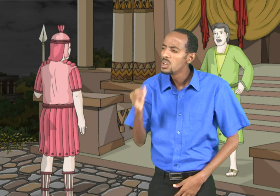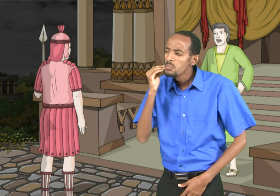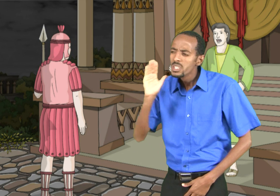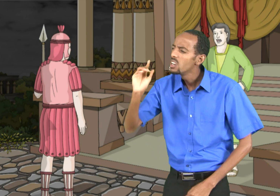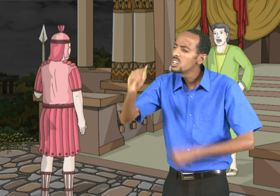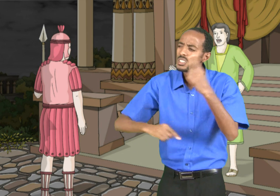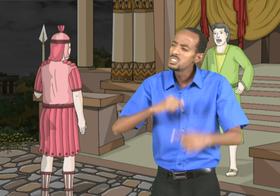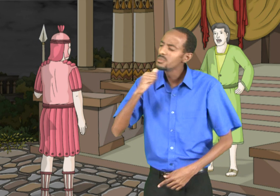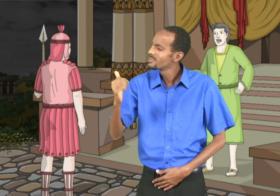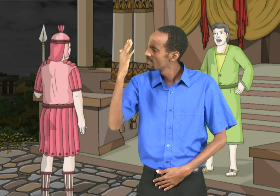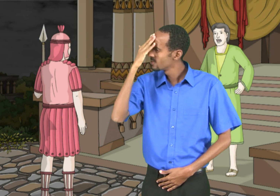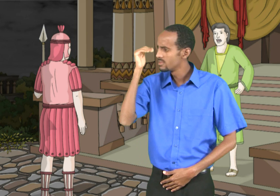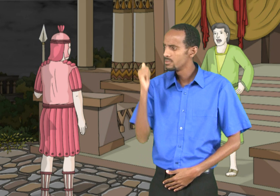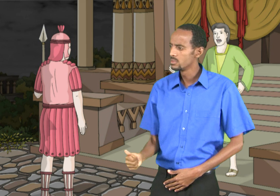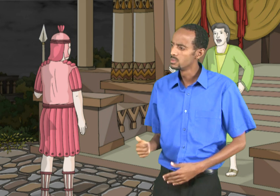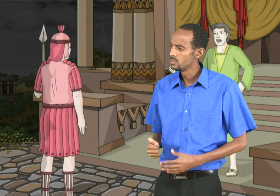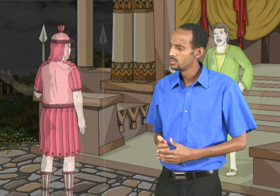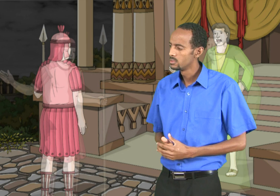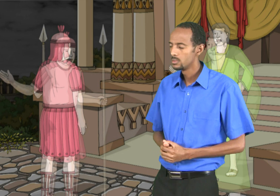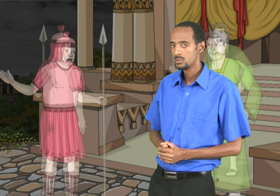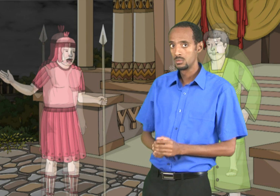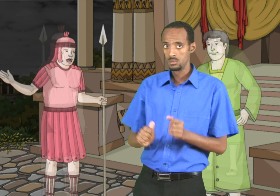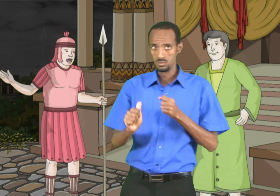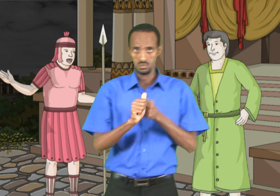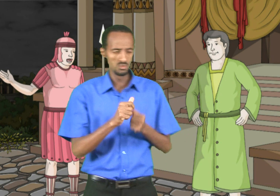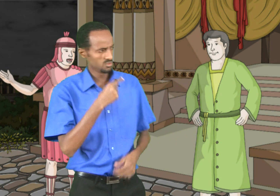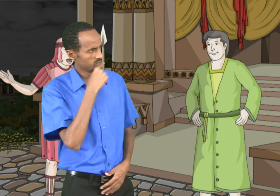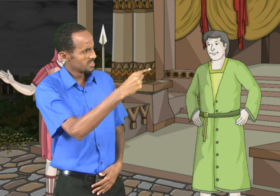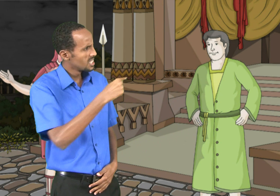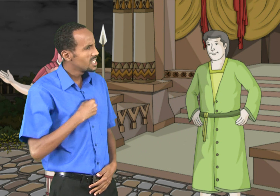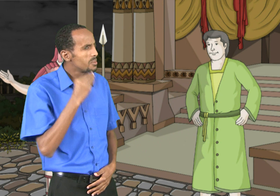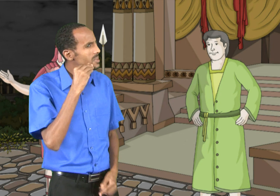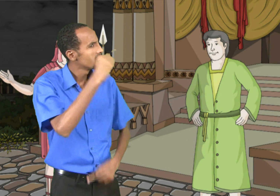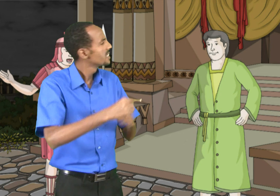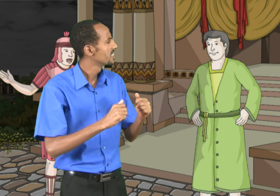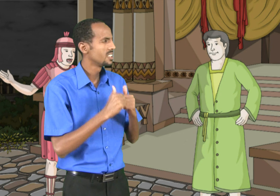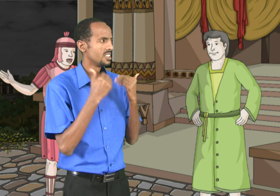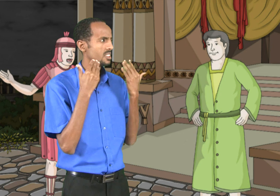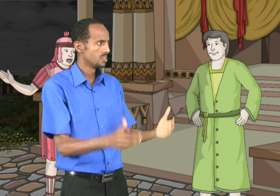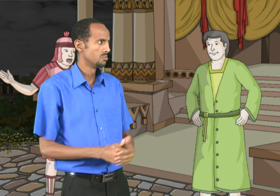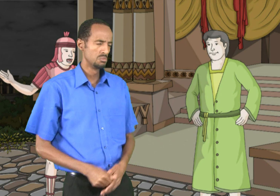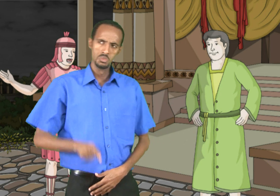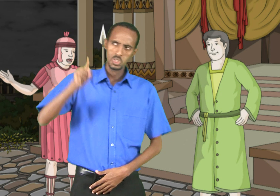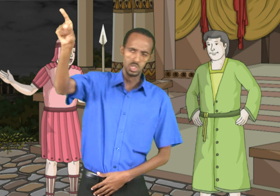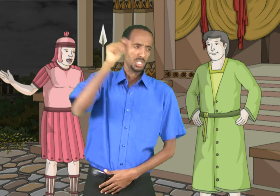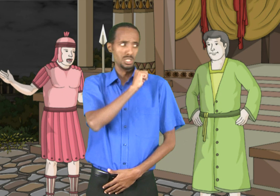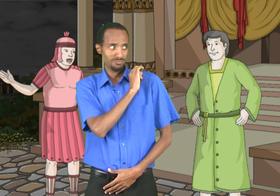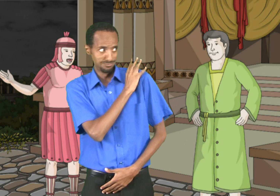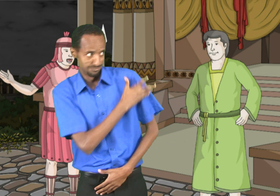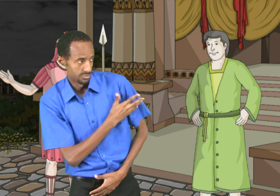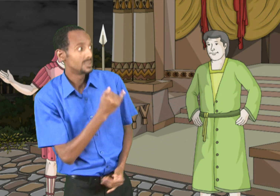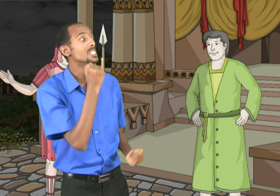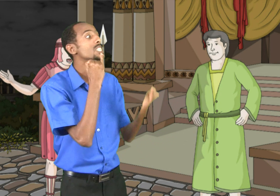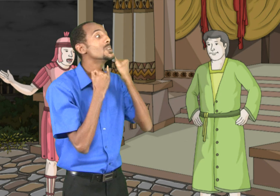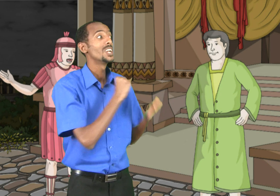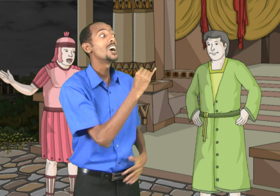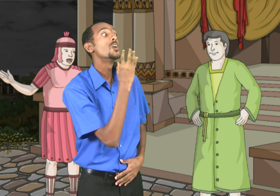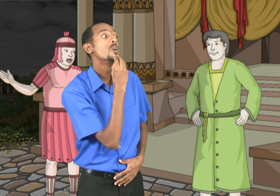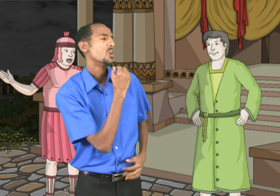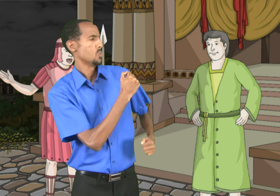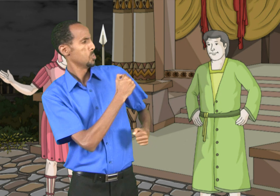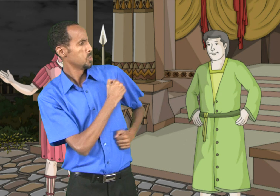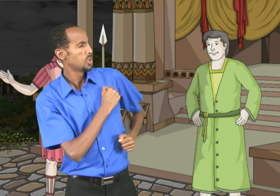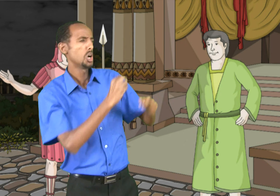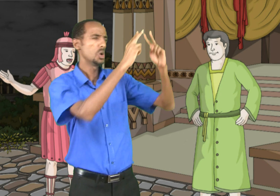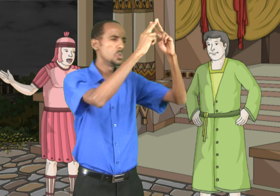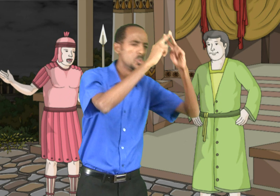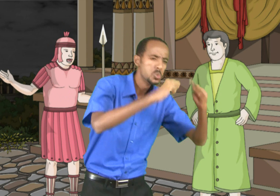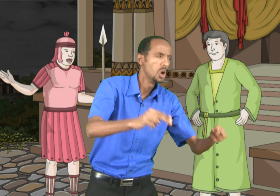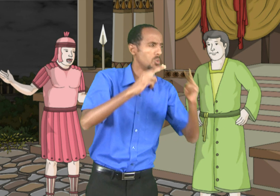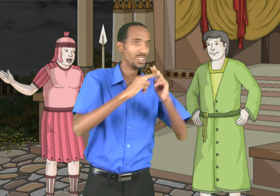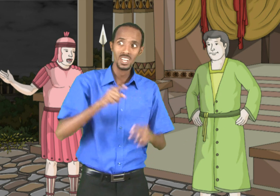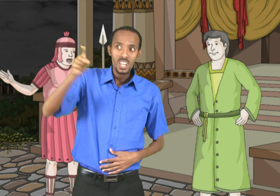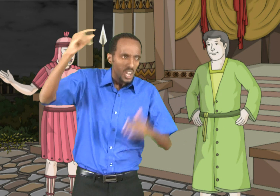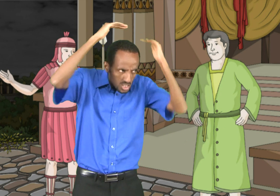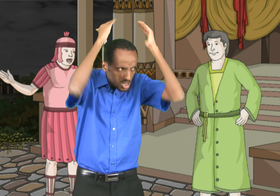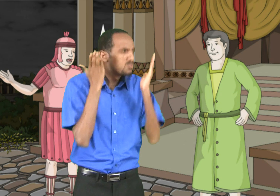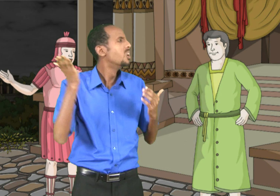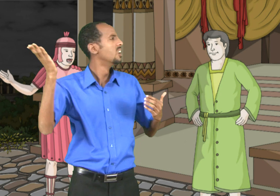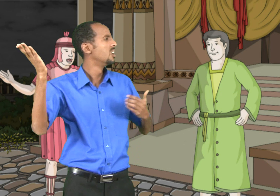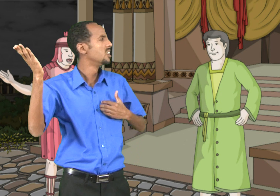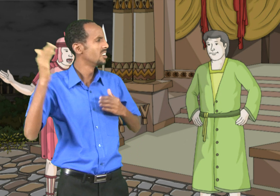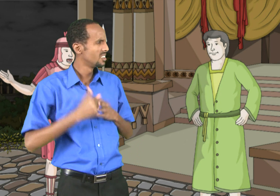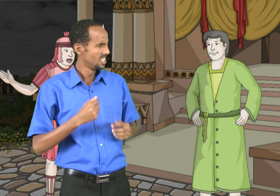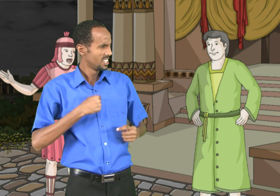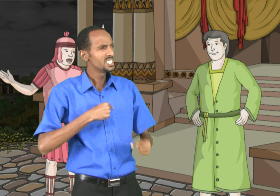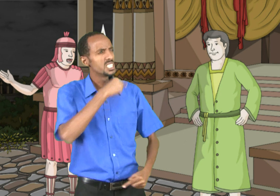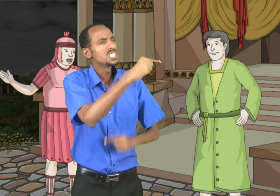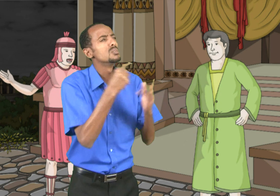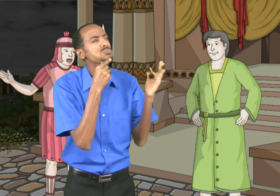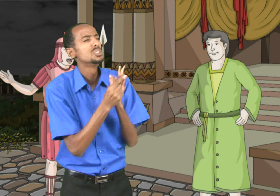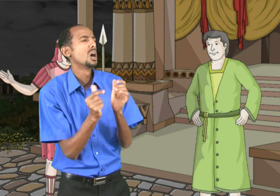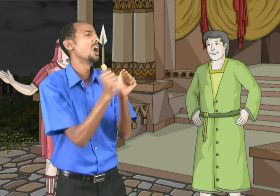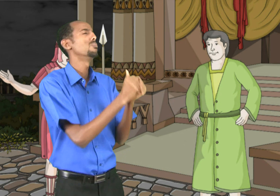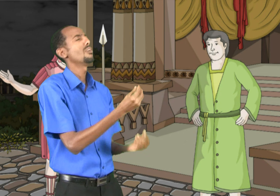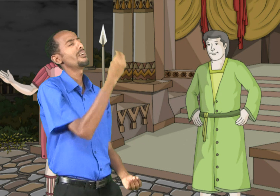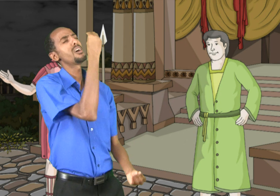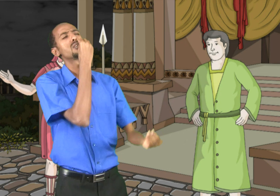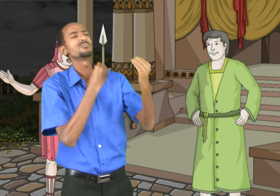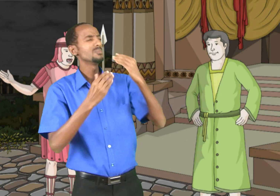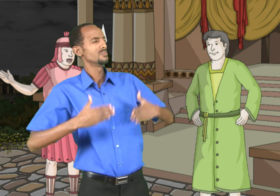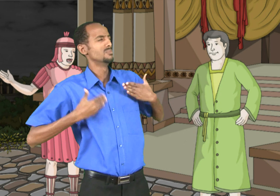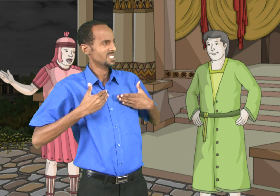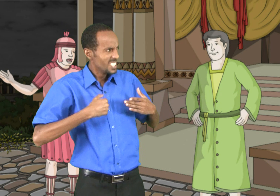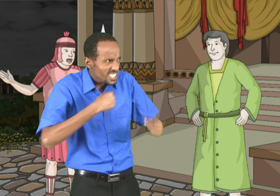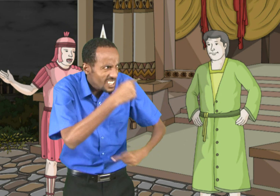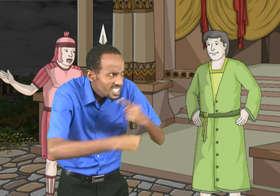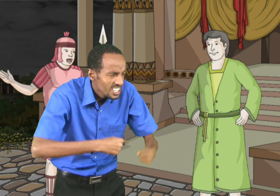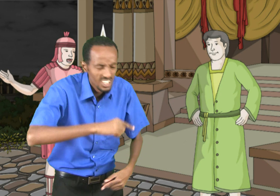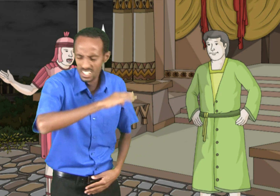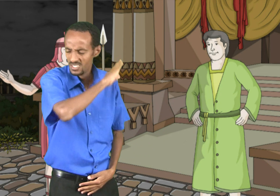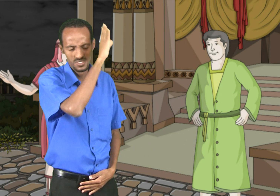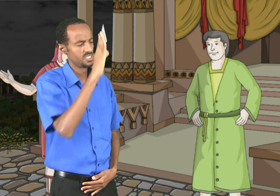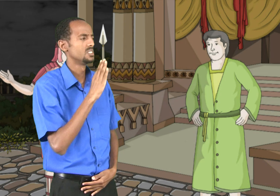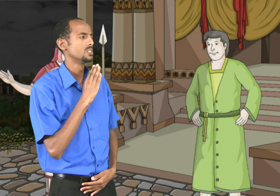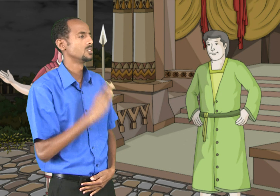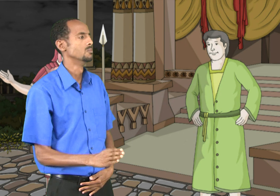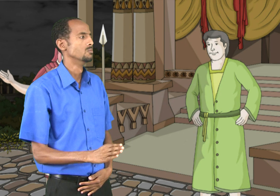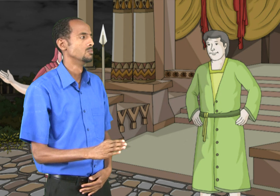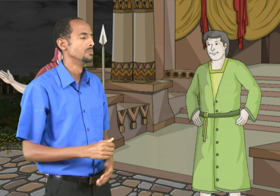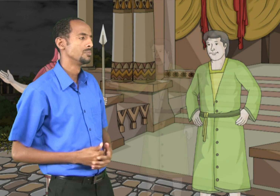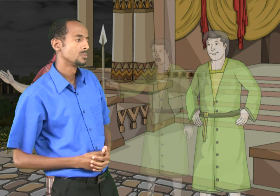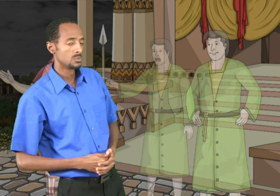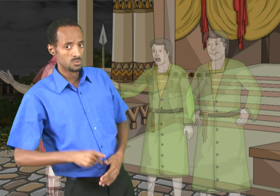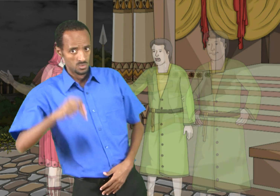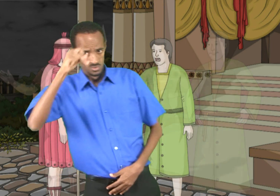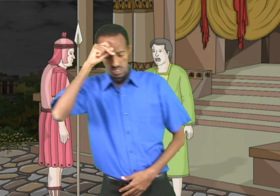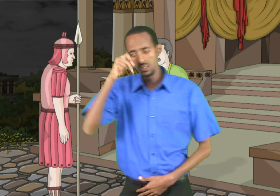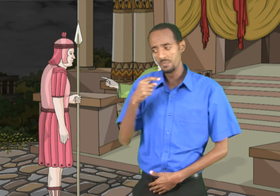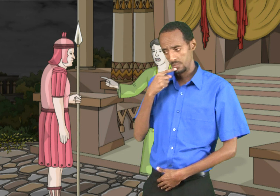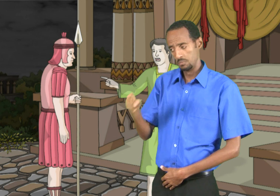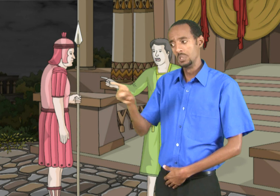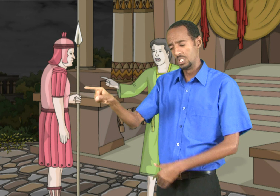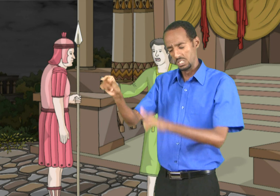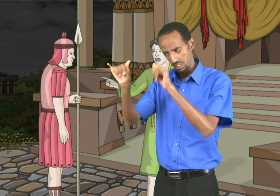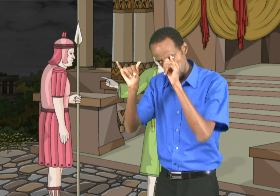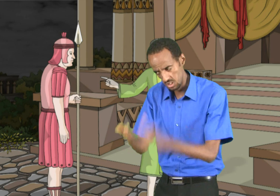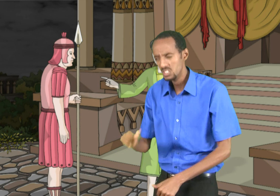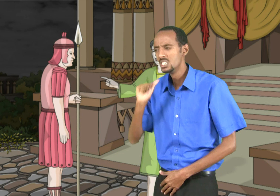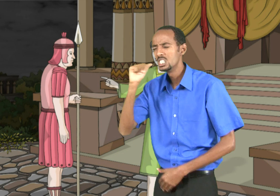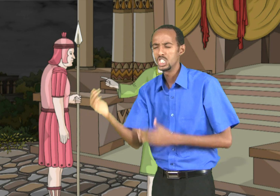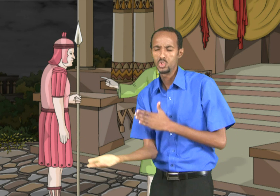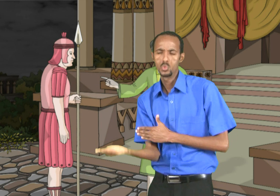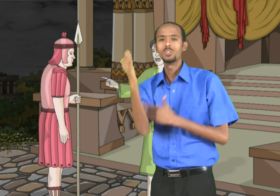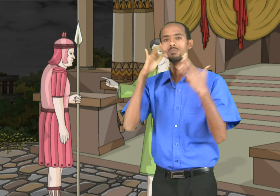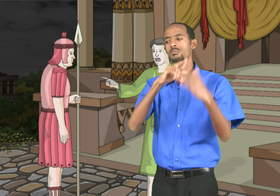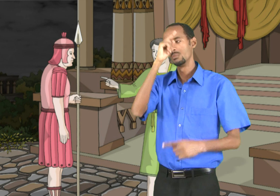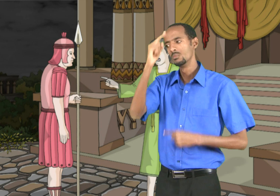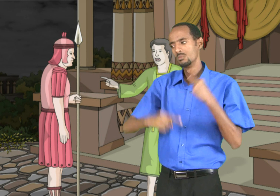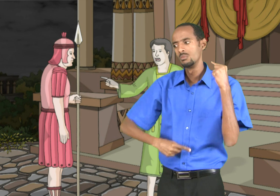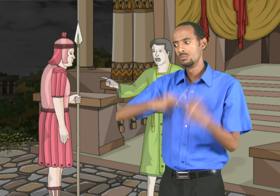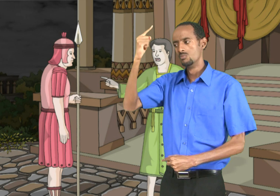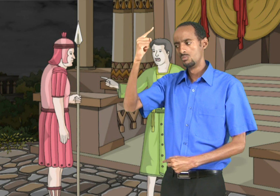Uriah answered, “The ark and Israel and Judah are dwelling in tents, and my master Joab and his soldiers are camped in the open field. How can I go to my house to eat and drink and sleep with my wife?